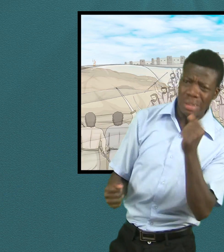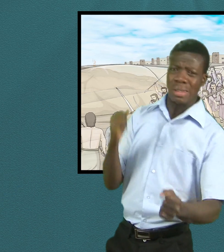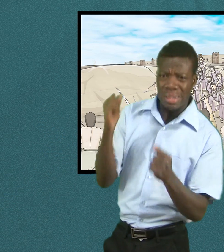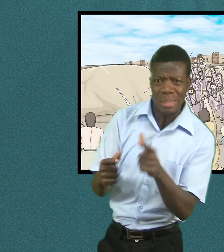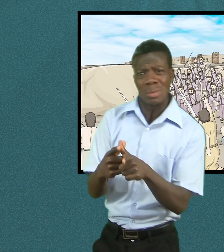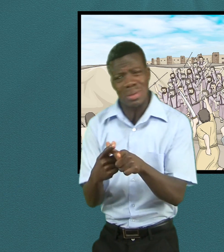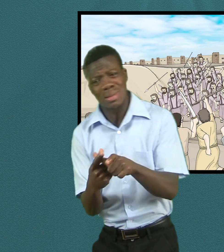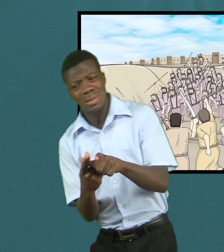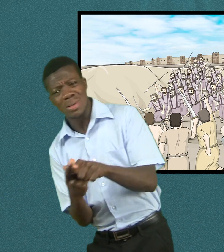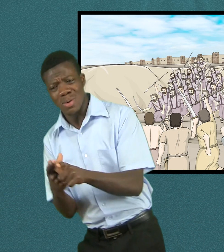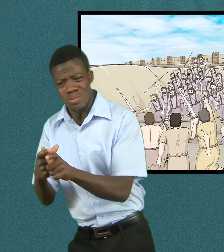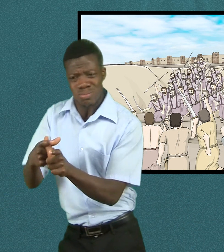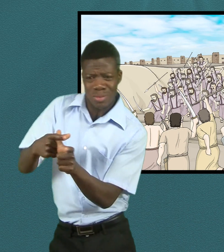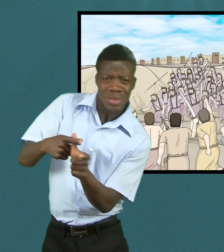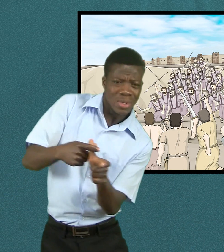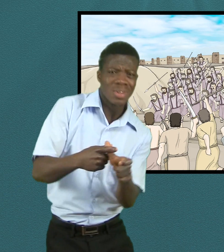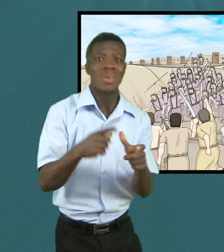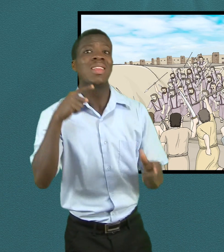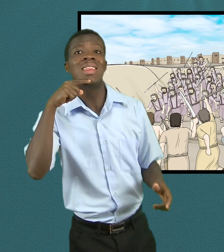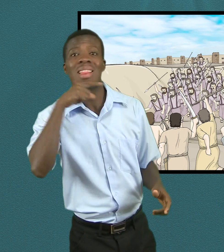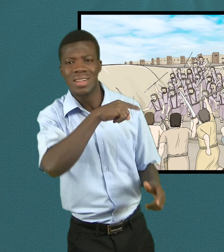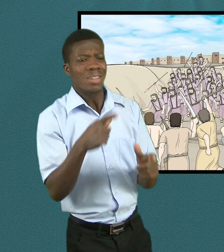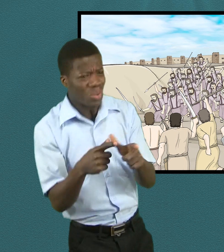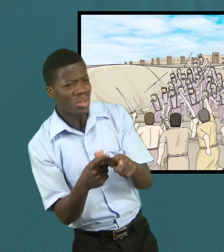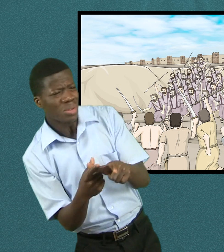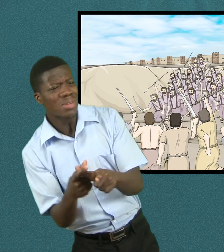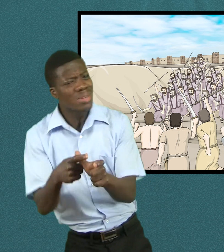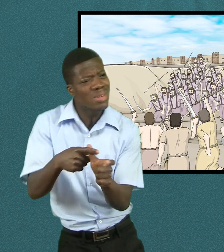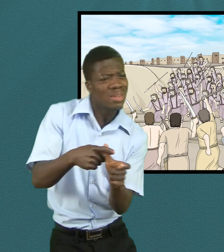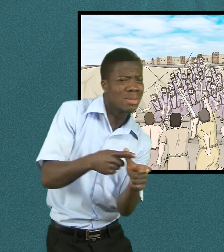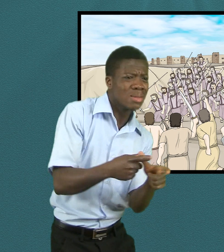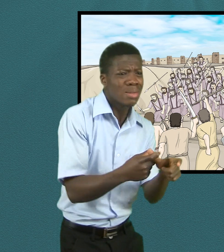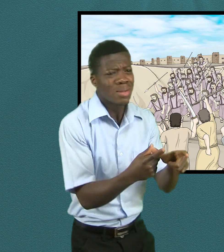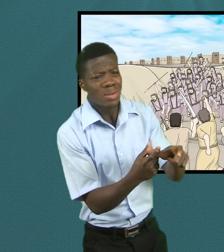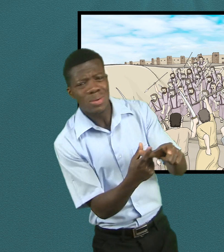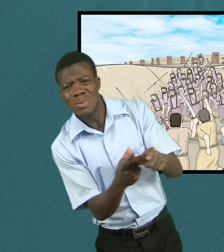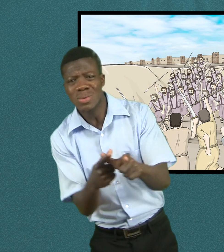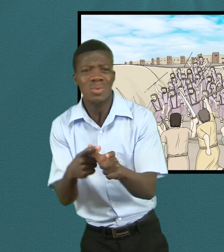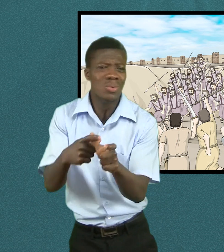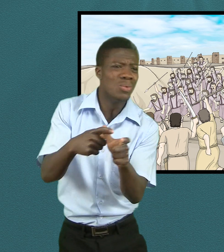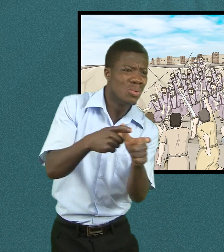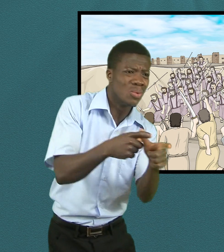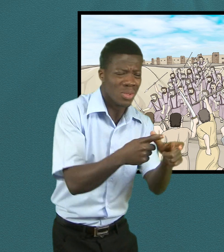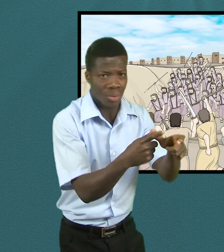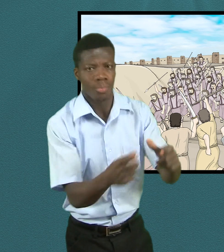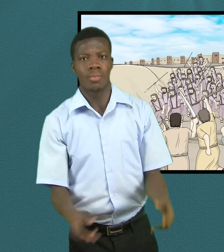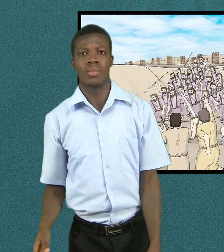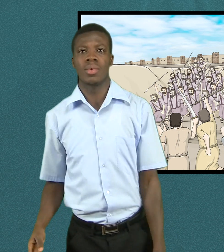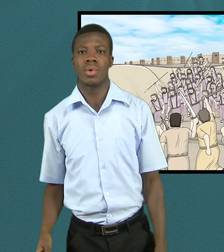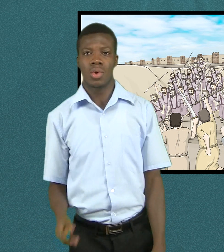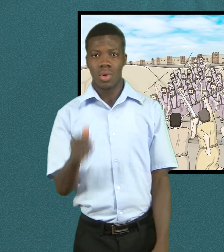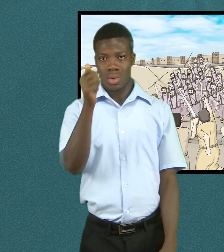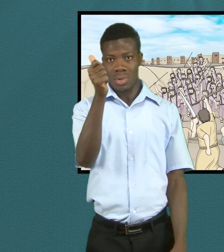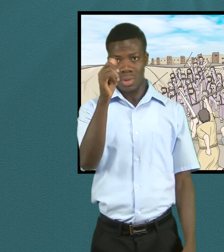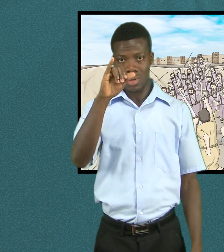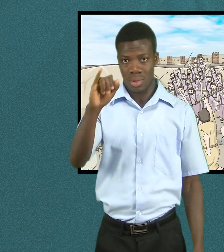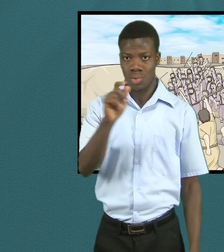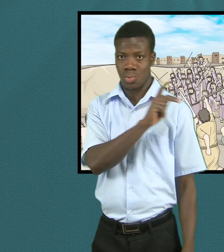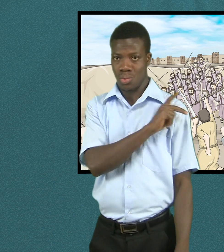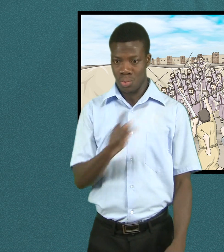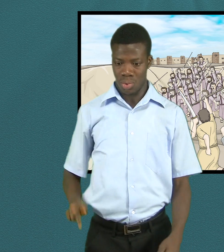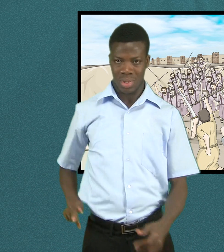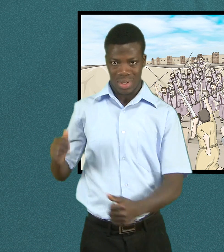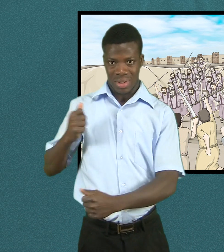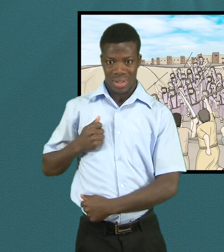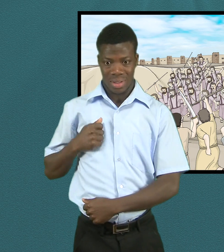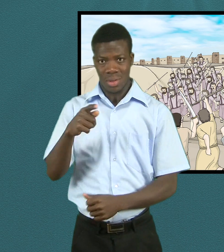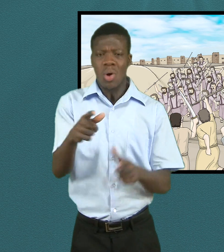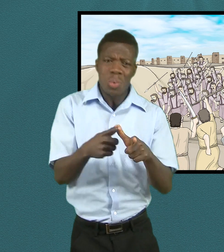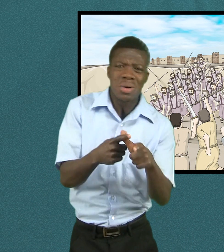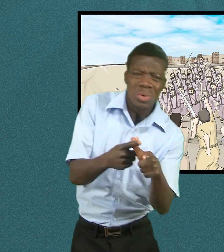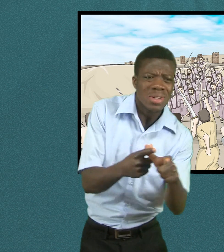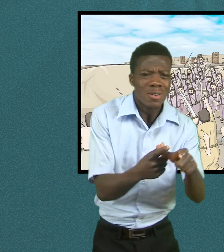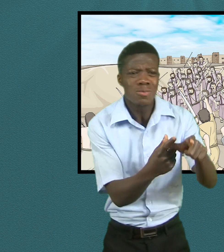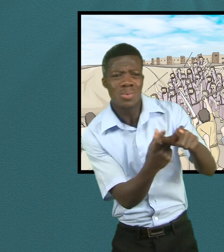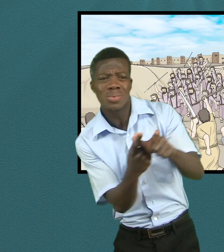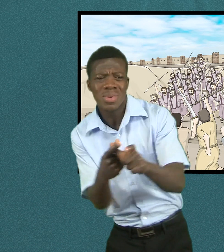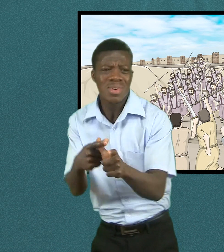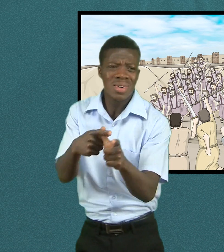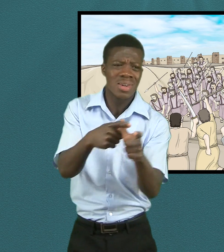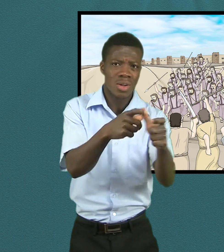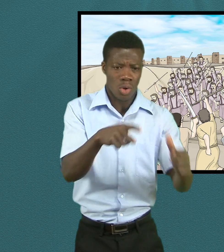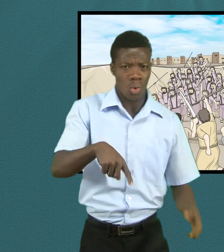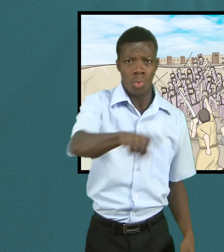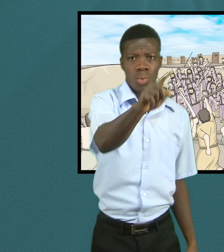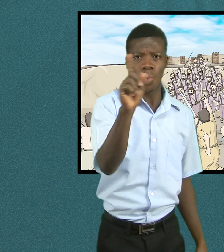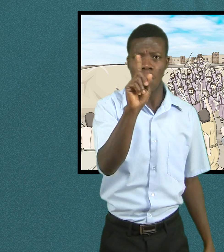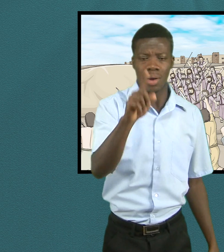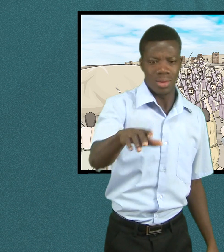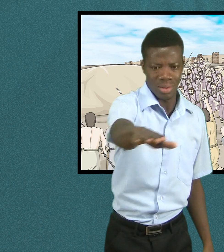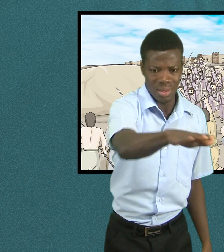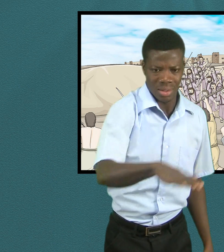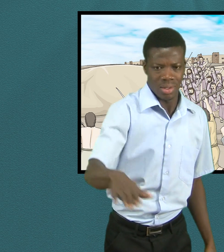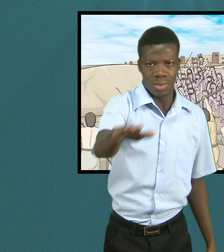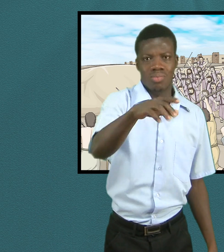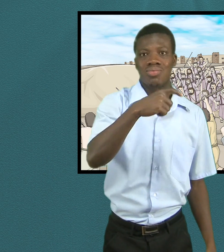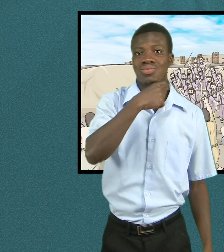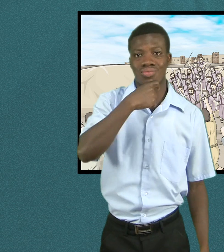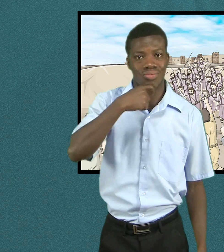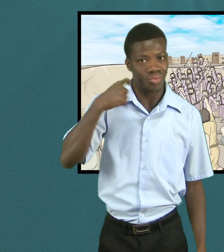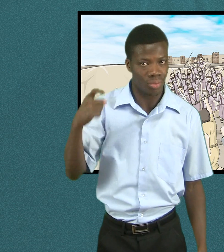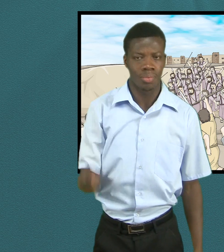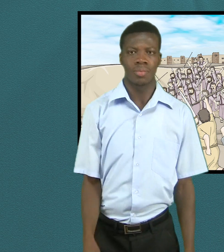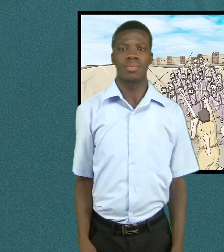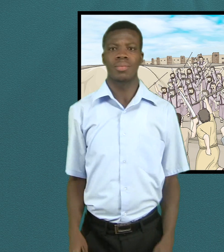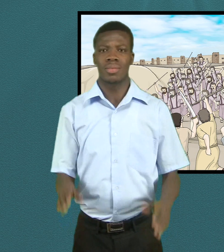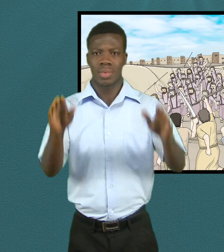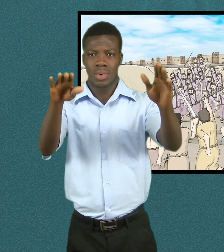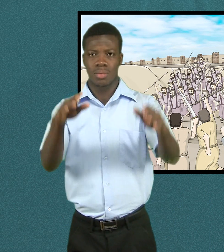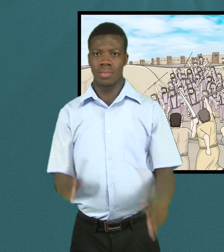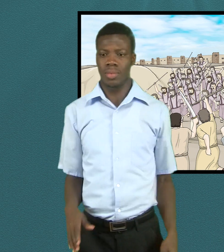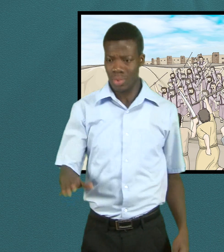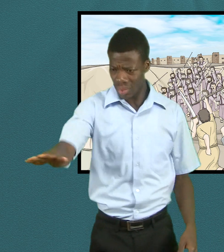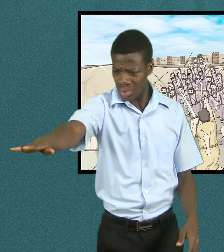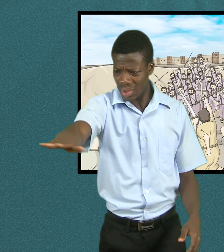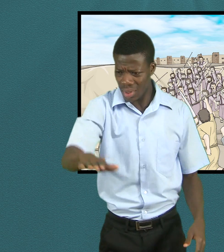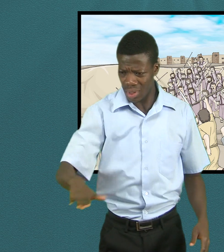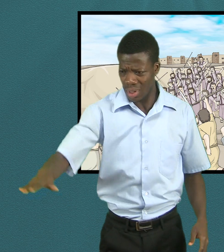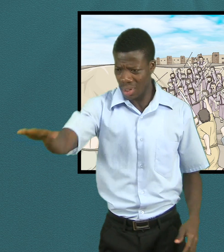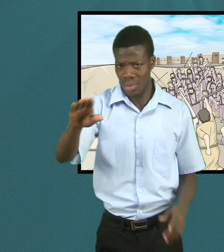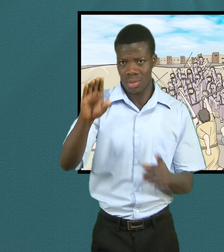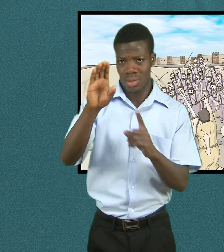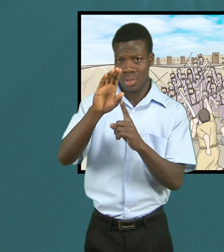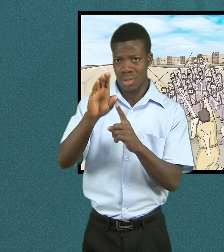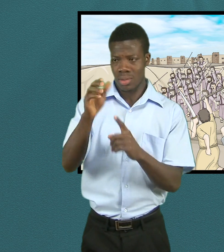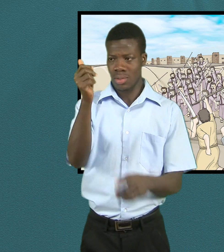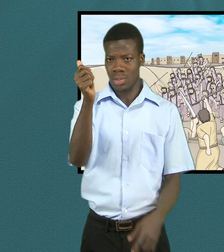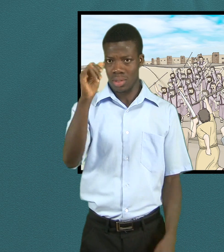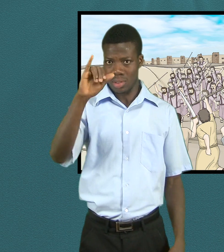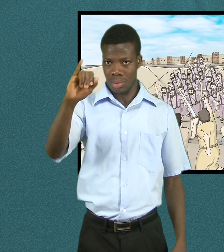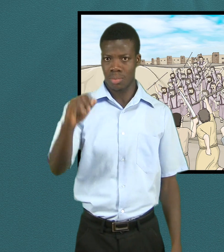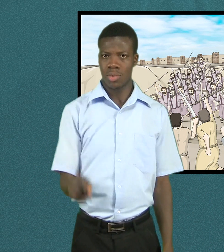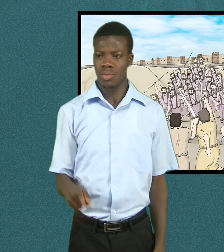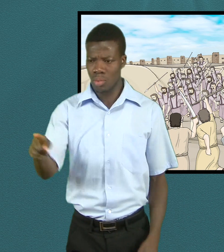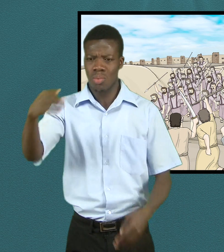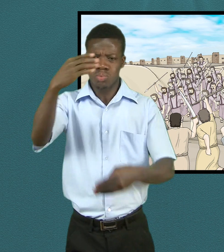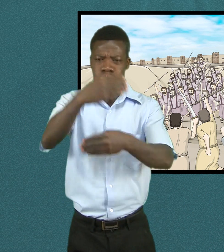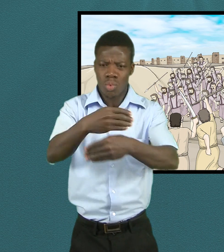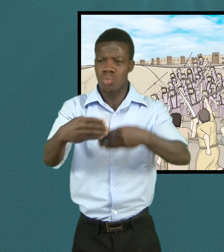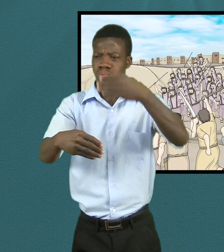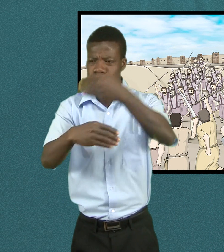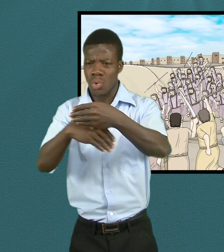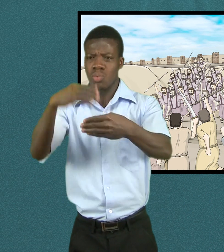Then all the men of Ai were summoned to pursue them, and they followed Joshua and were drawn away from the city.